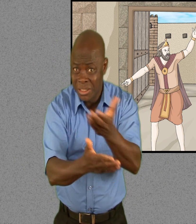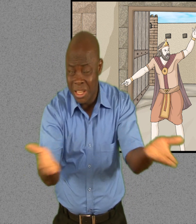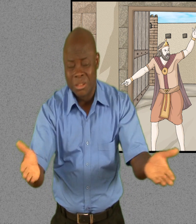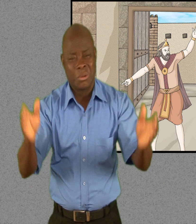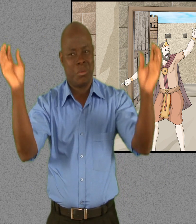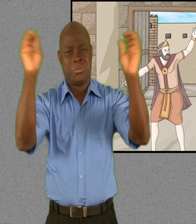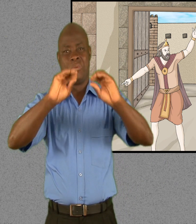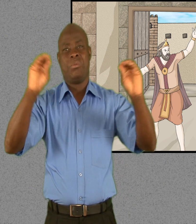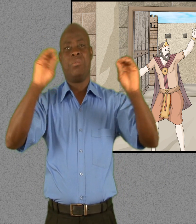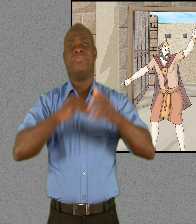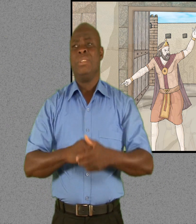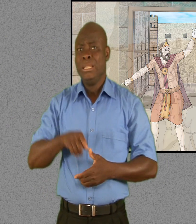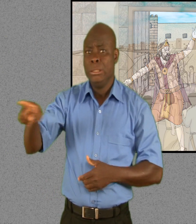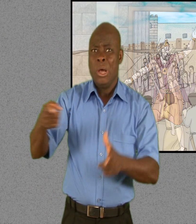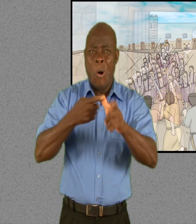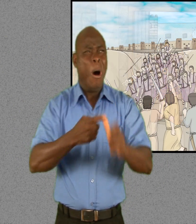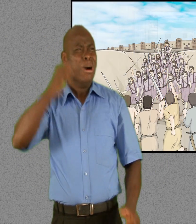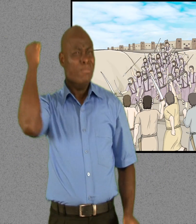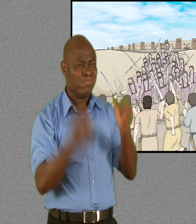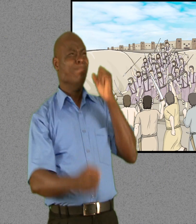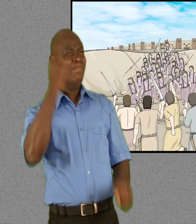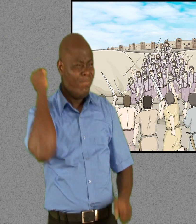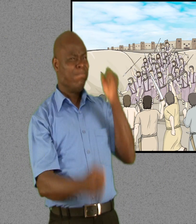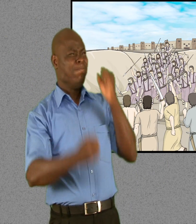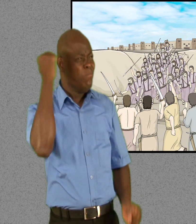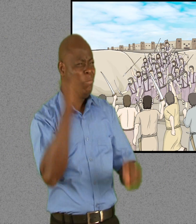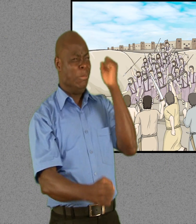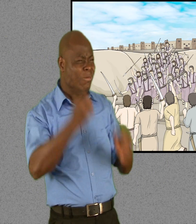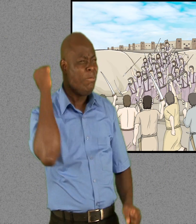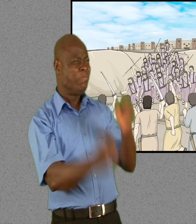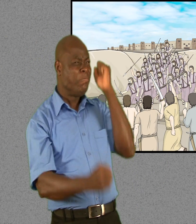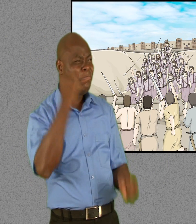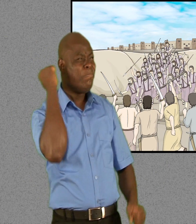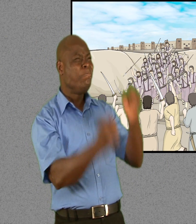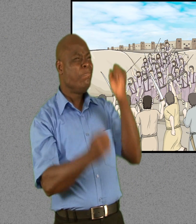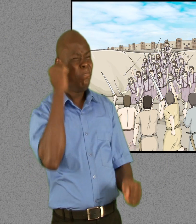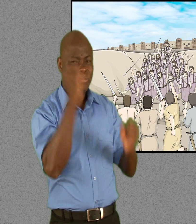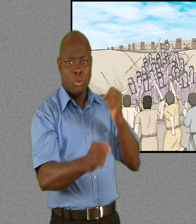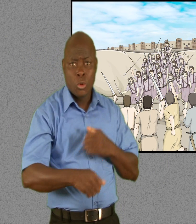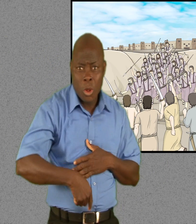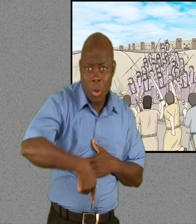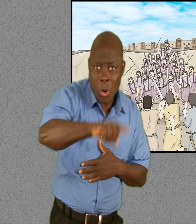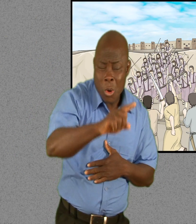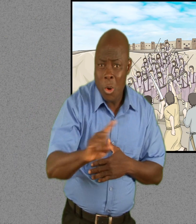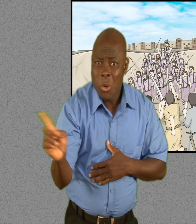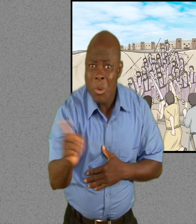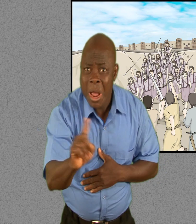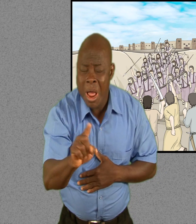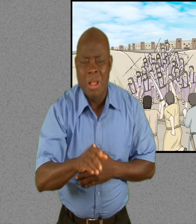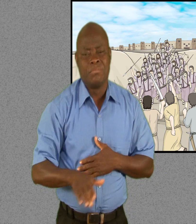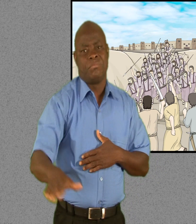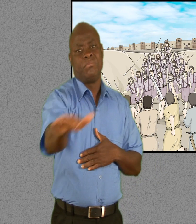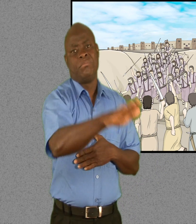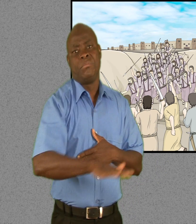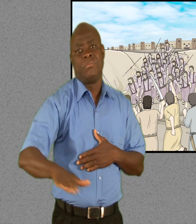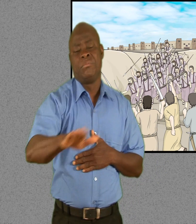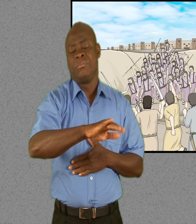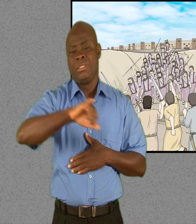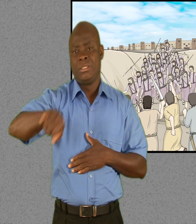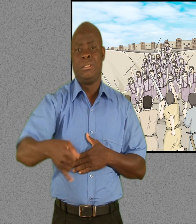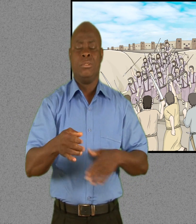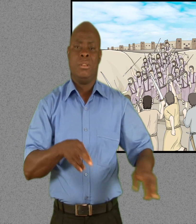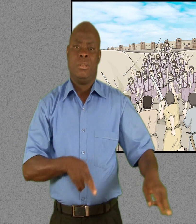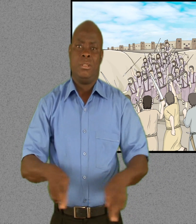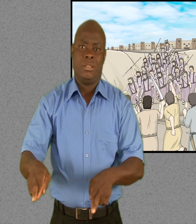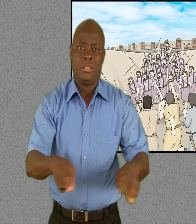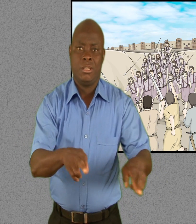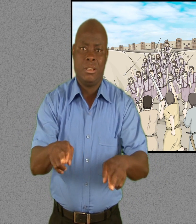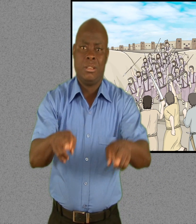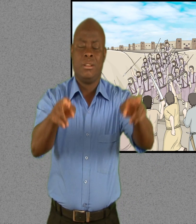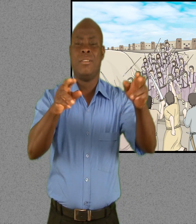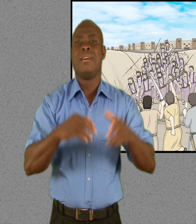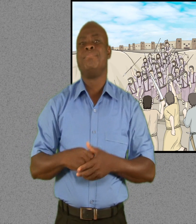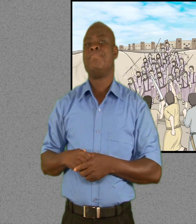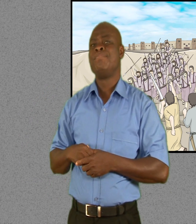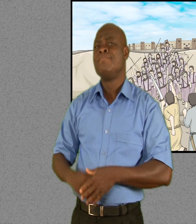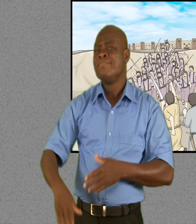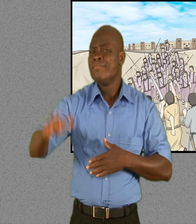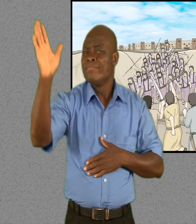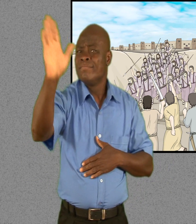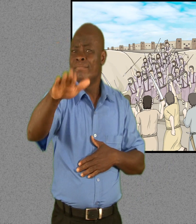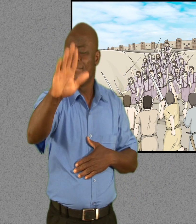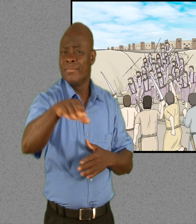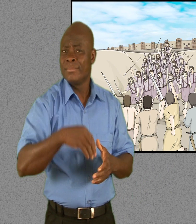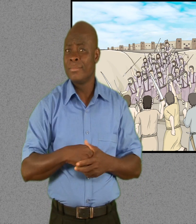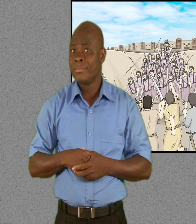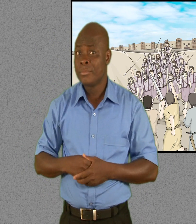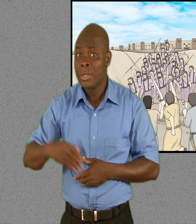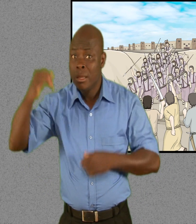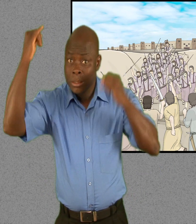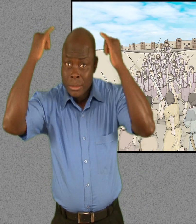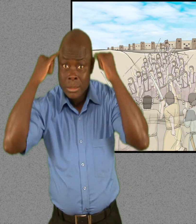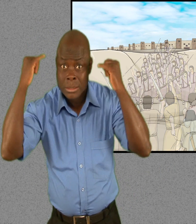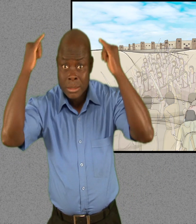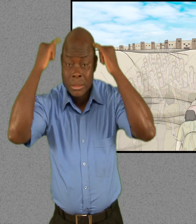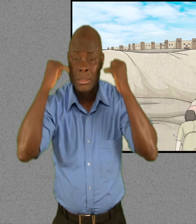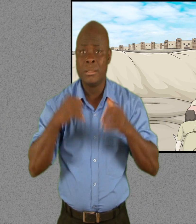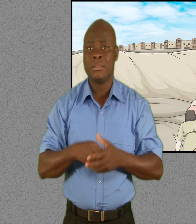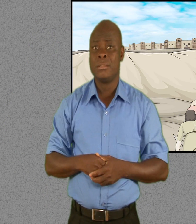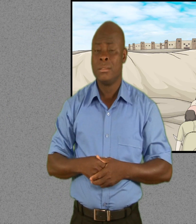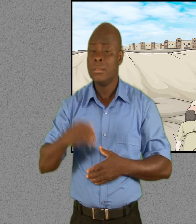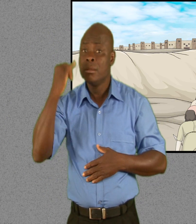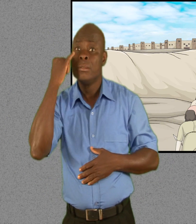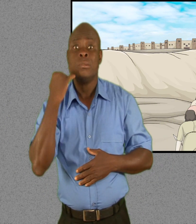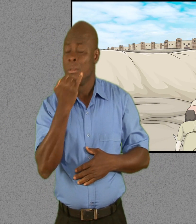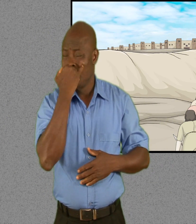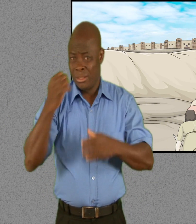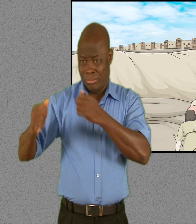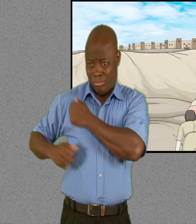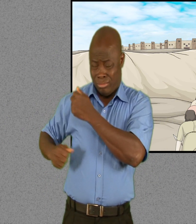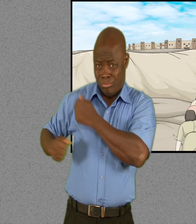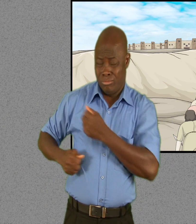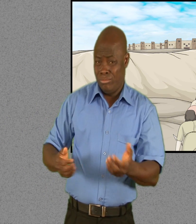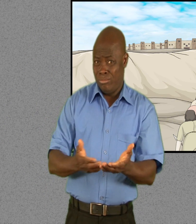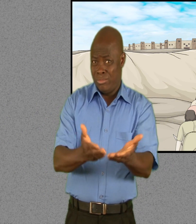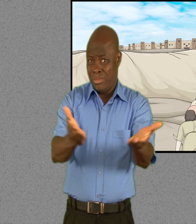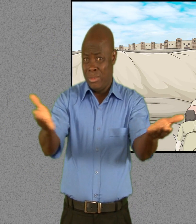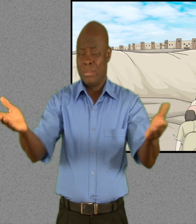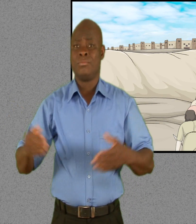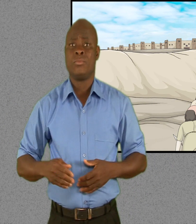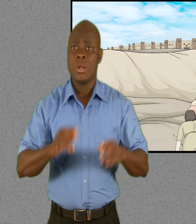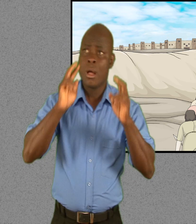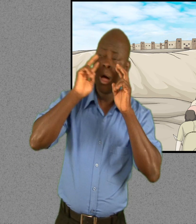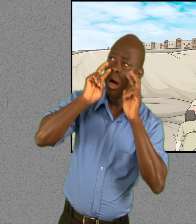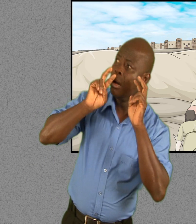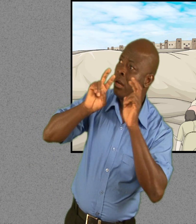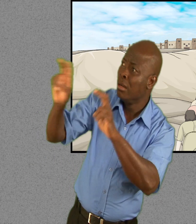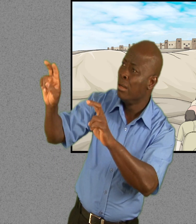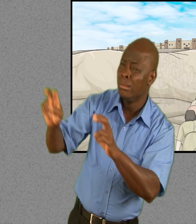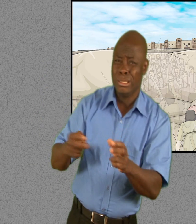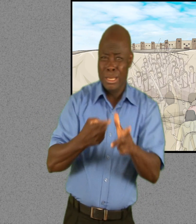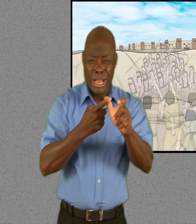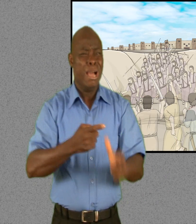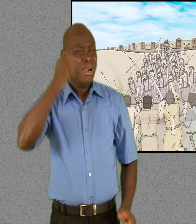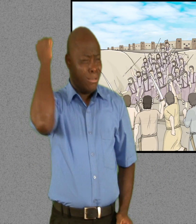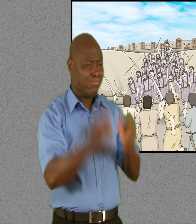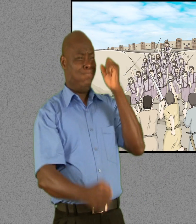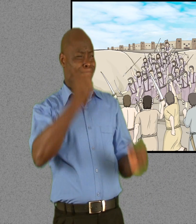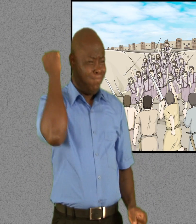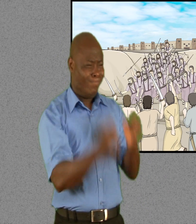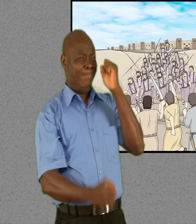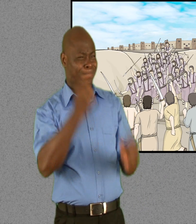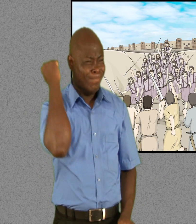Joshua and all Israel let themselves be beaten back before them, and they fled toward the wilderness.